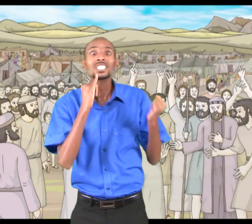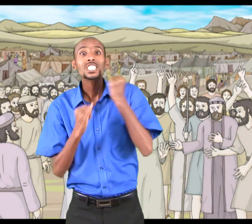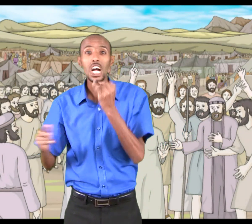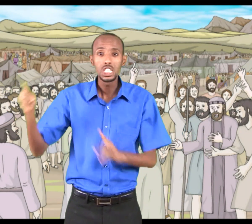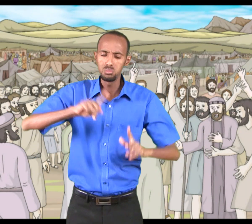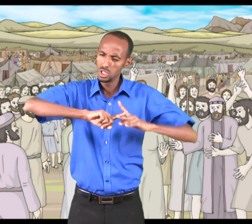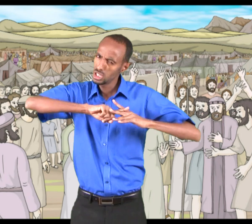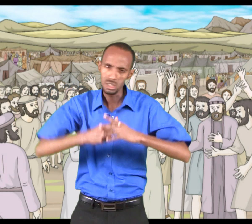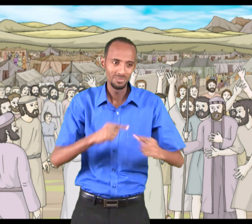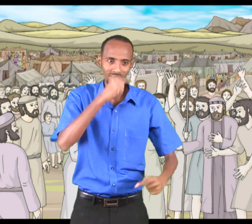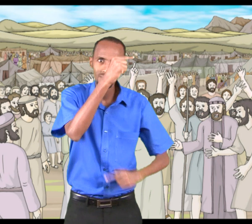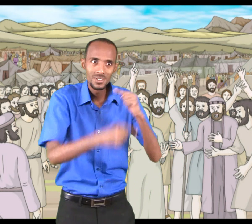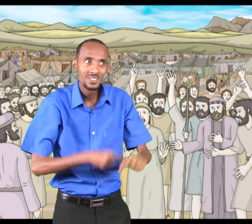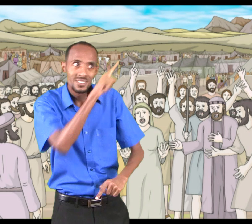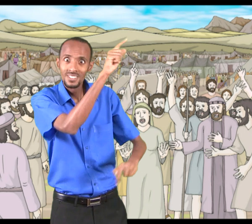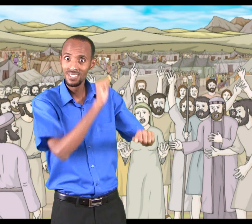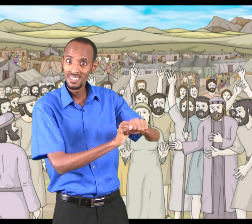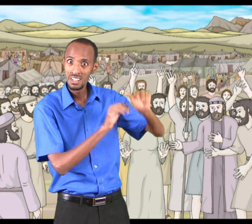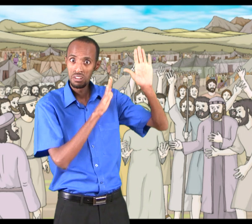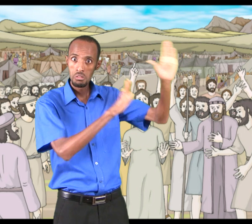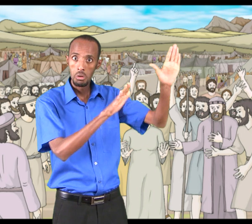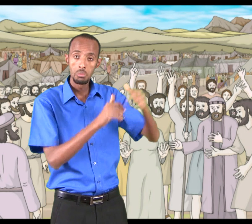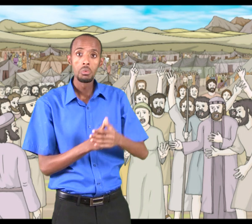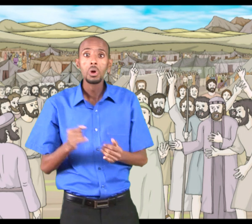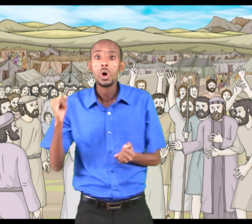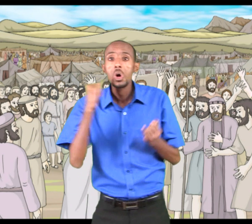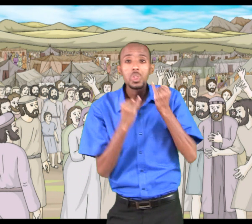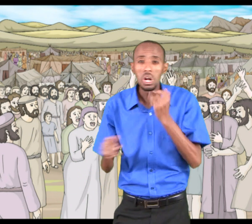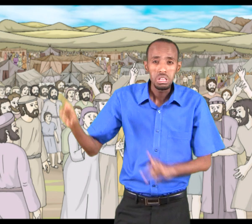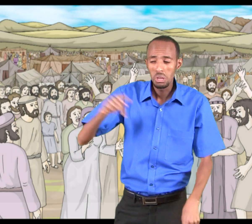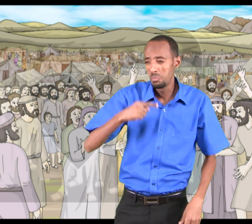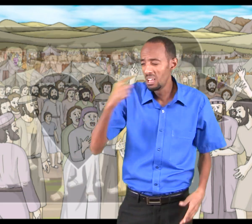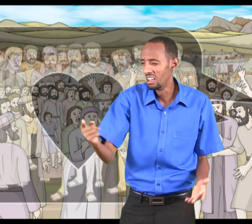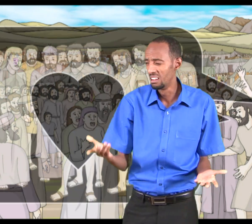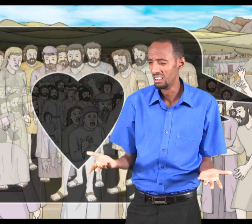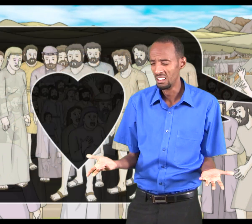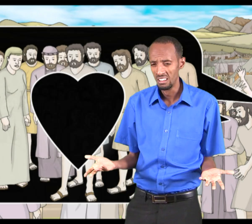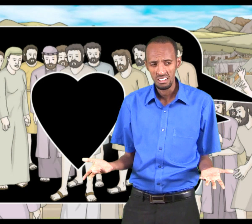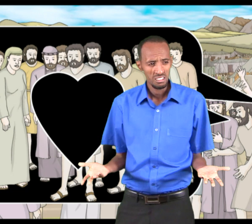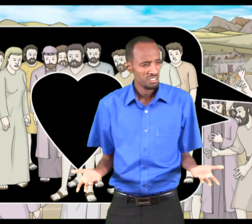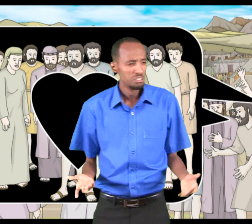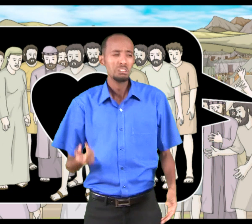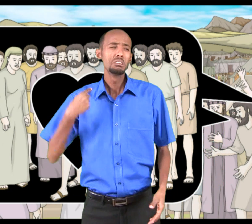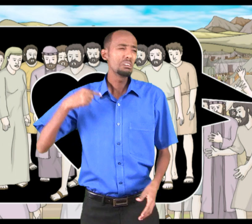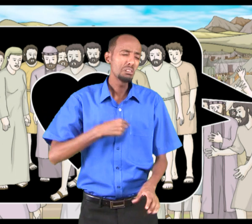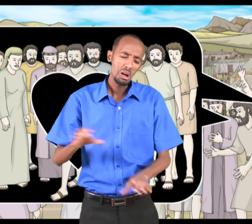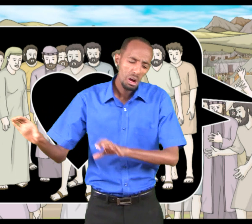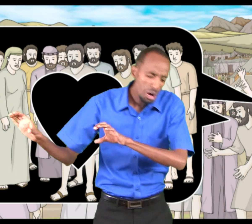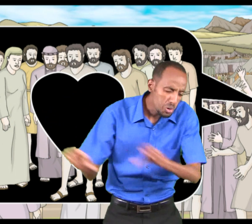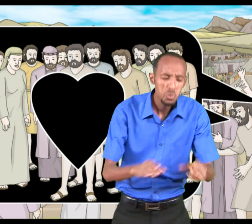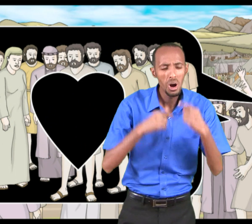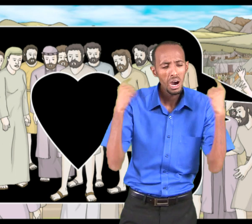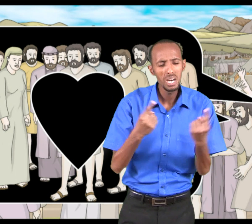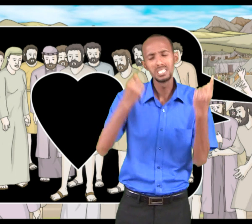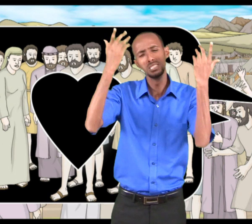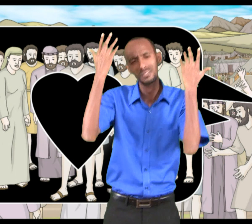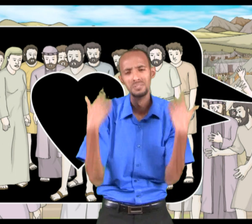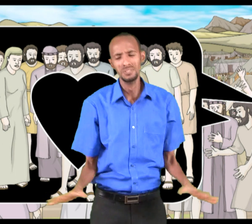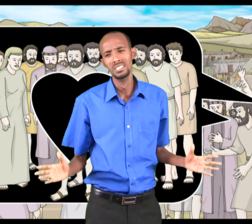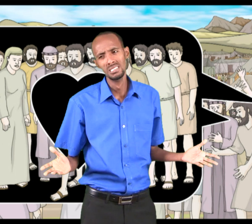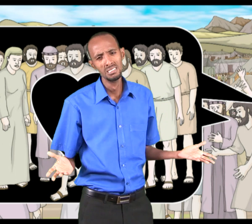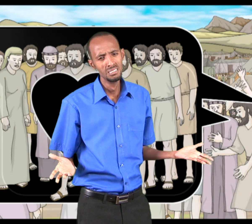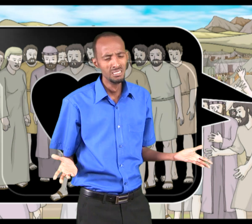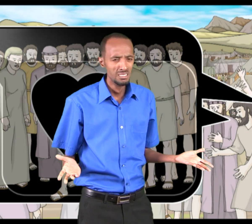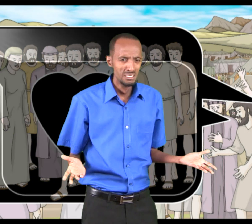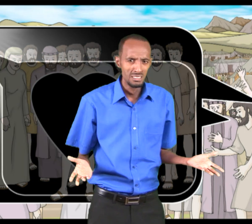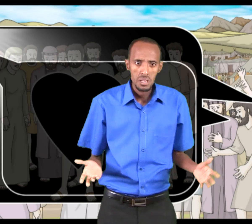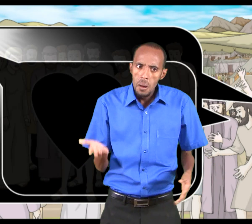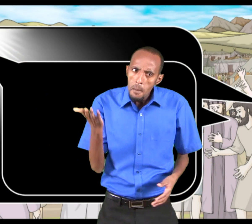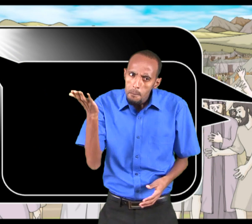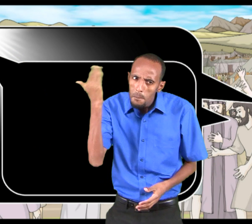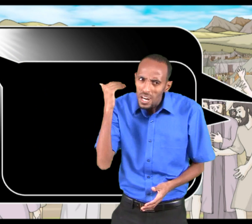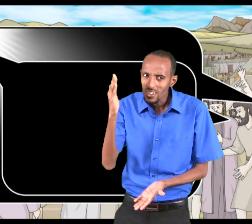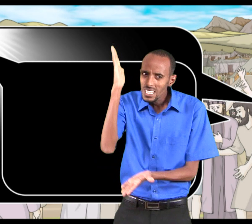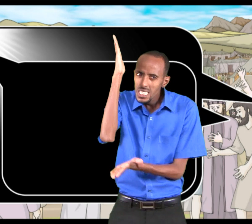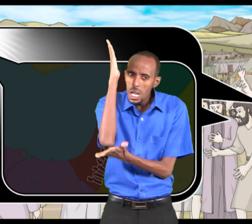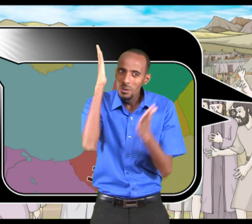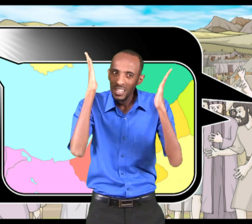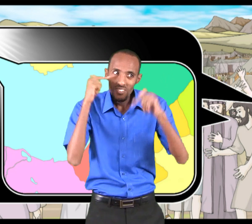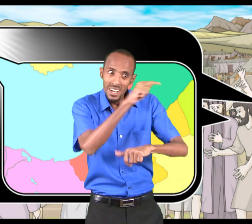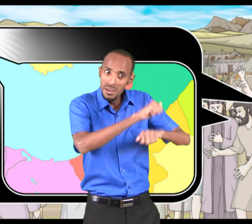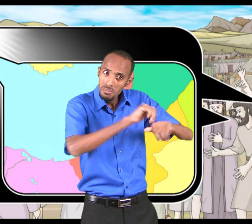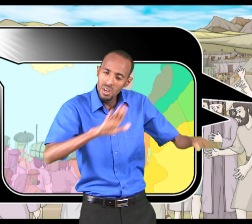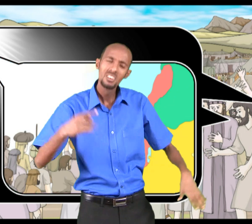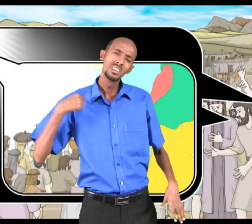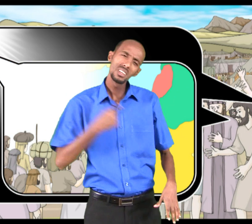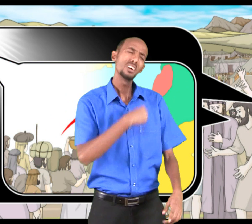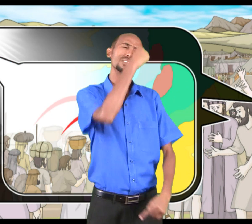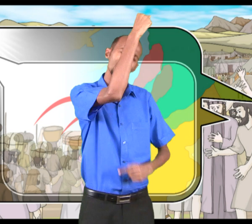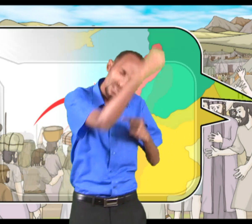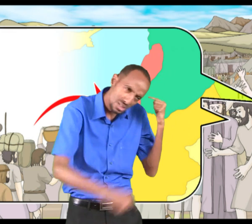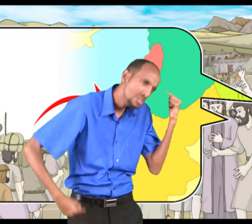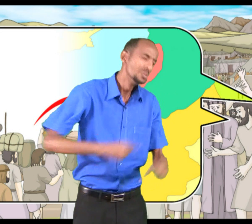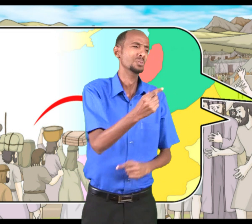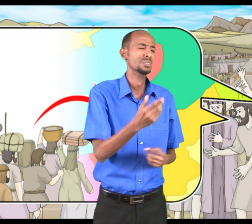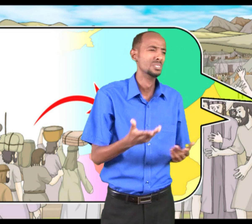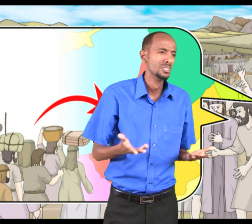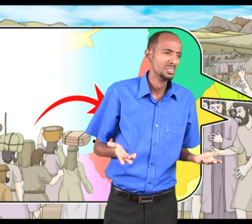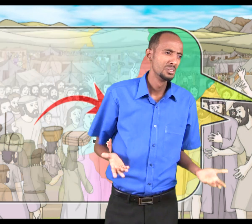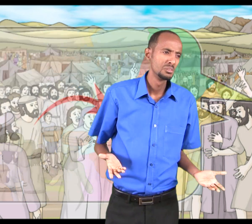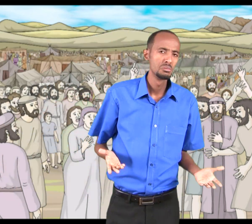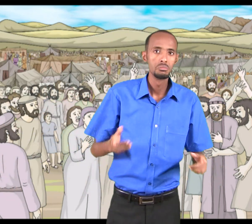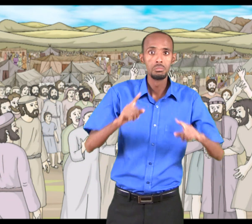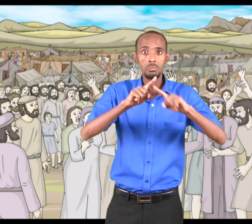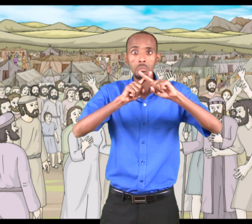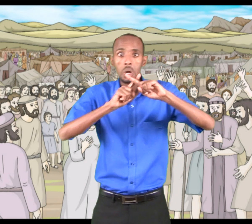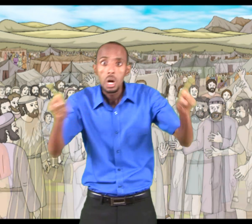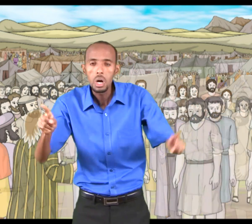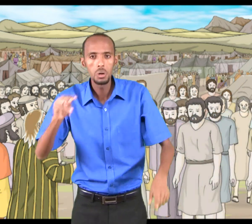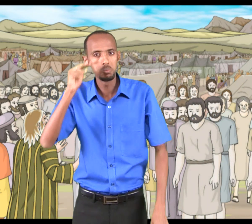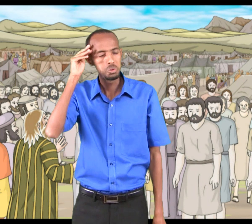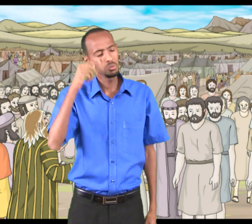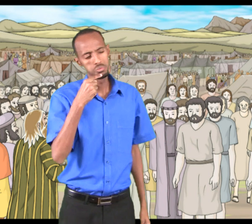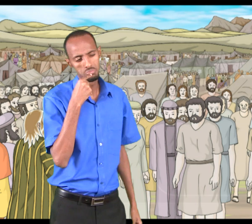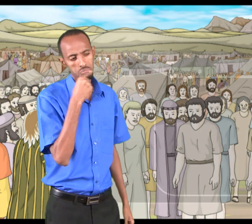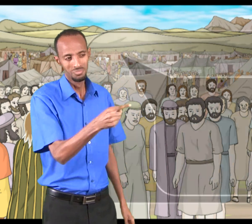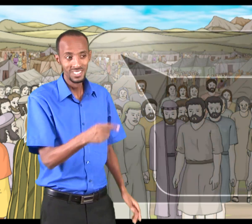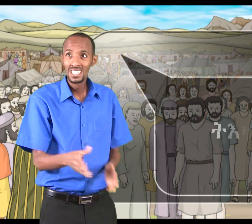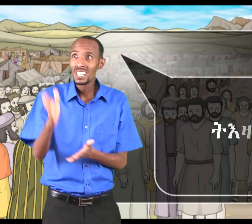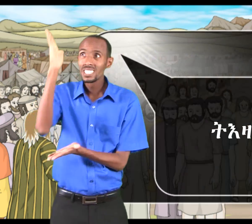“We have indeed sinned,” they said, “but we will go to the place the LORD has promised.”